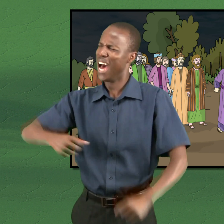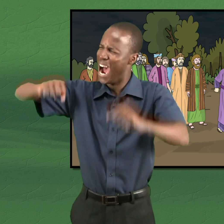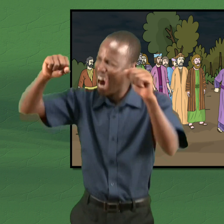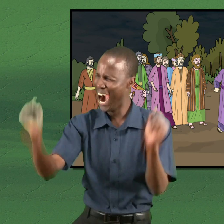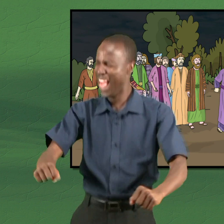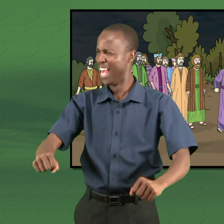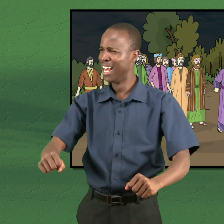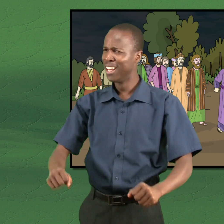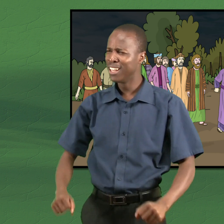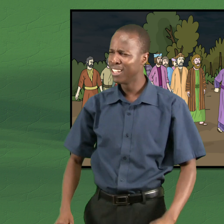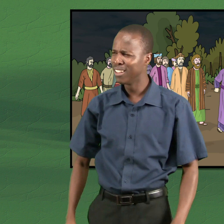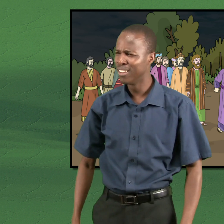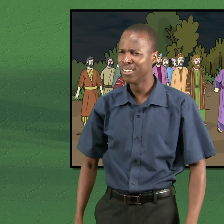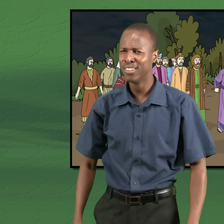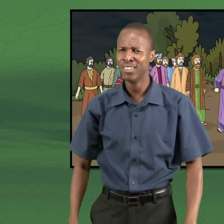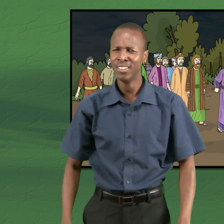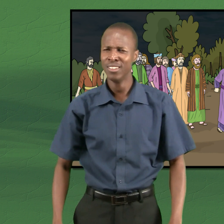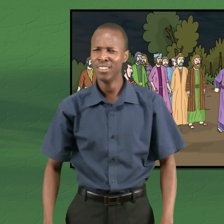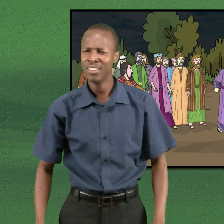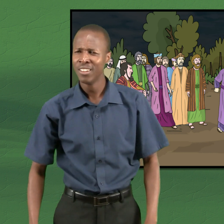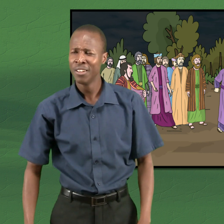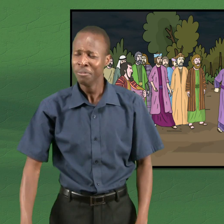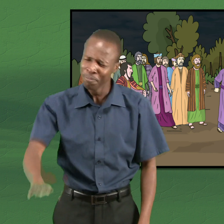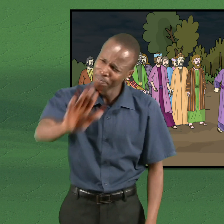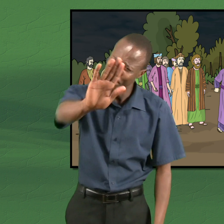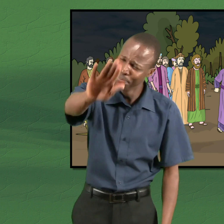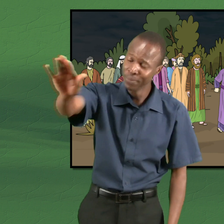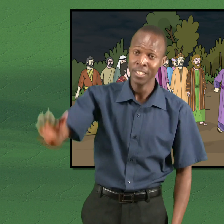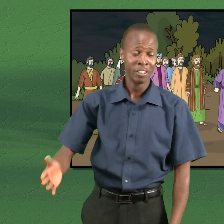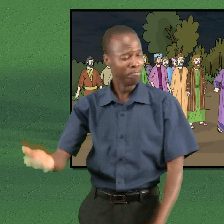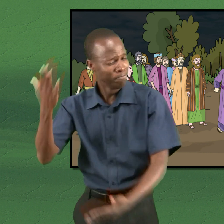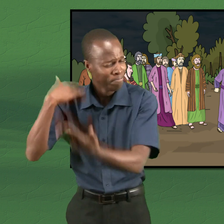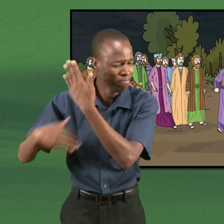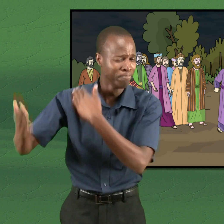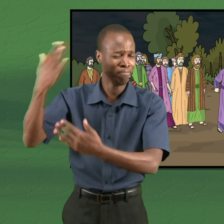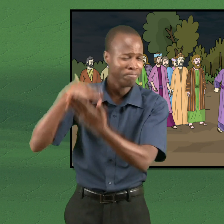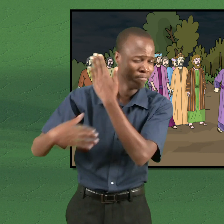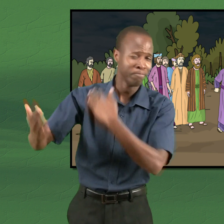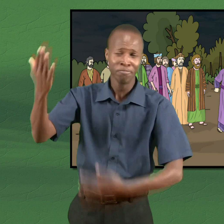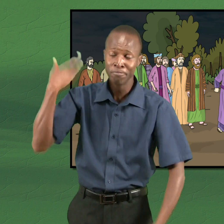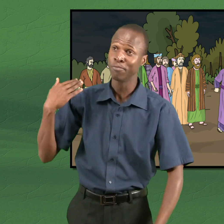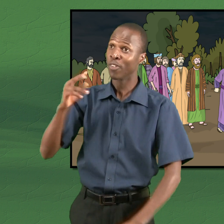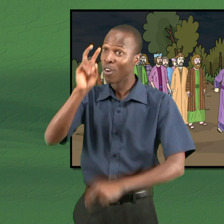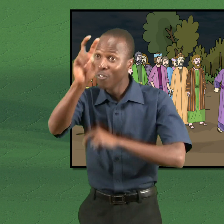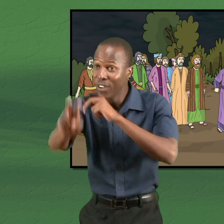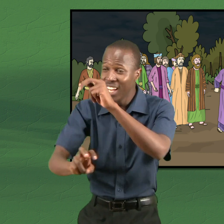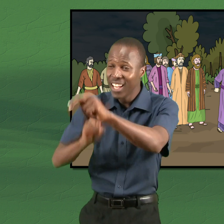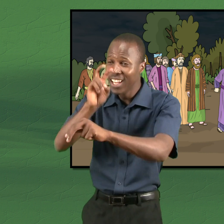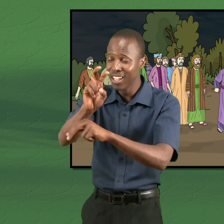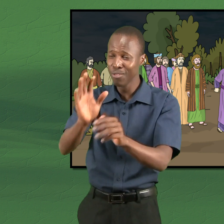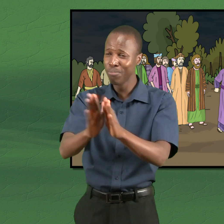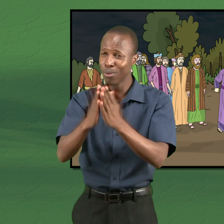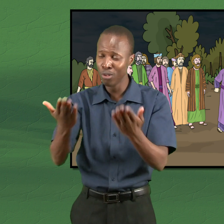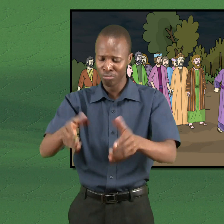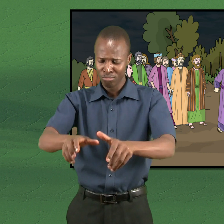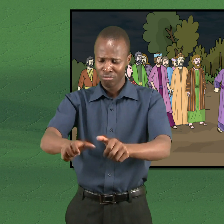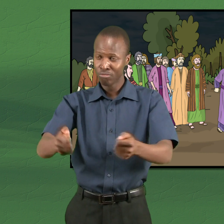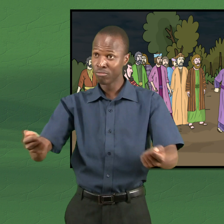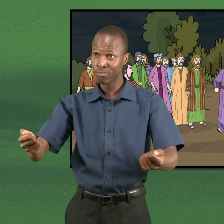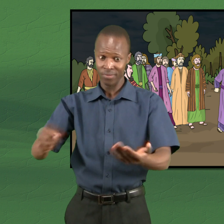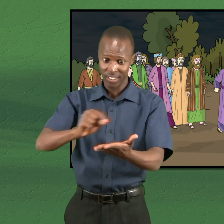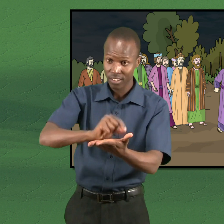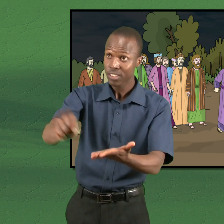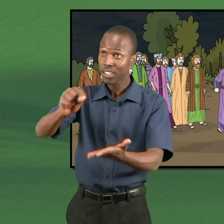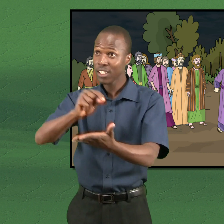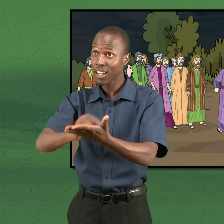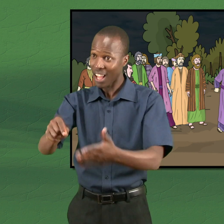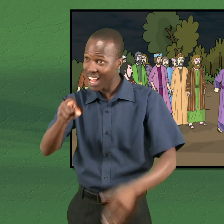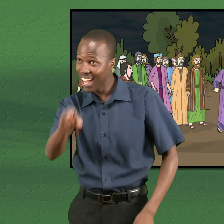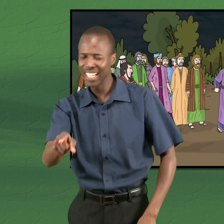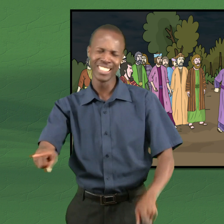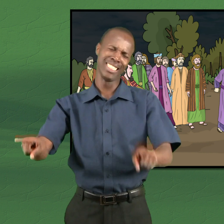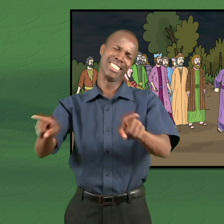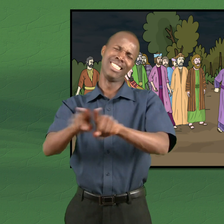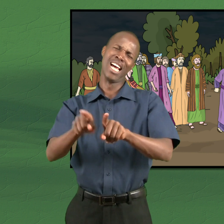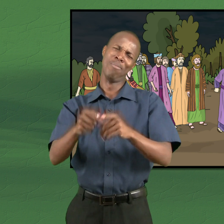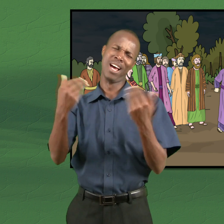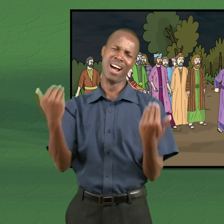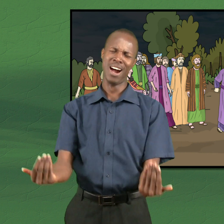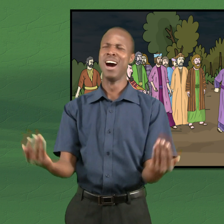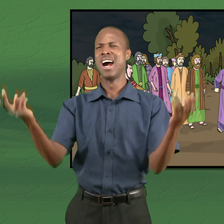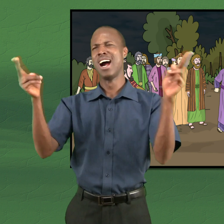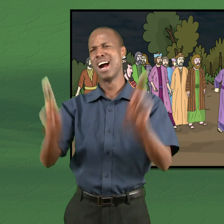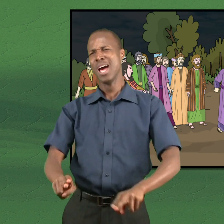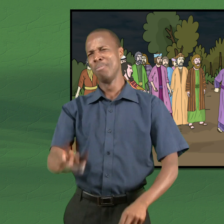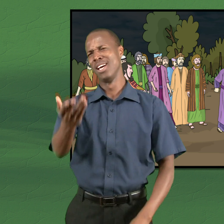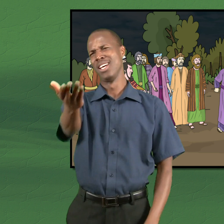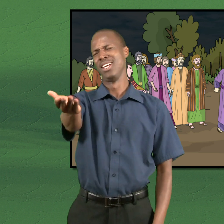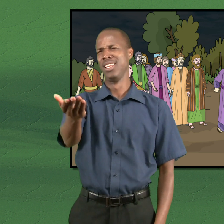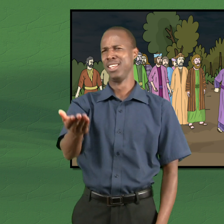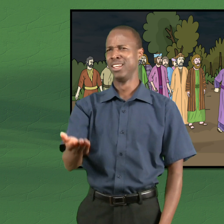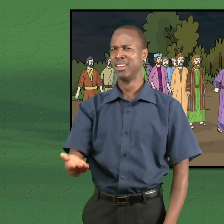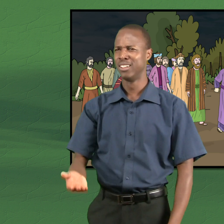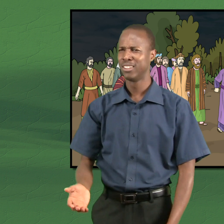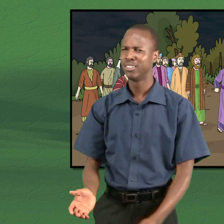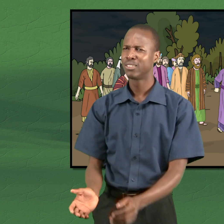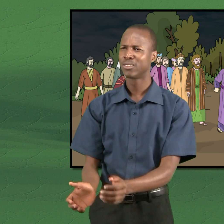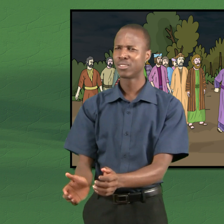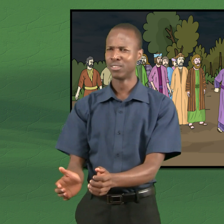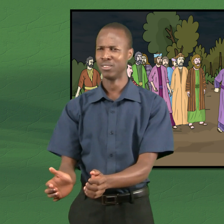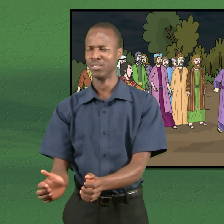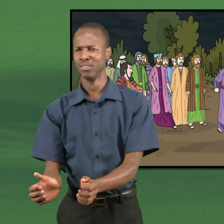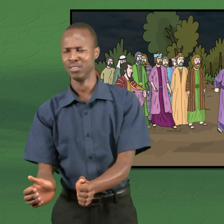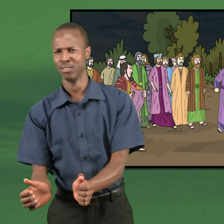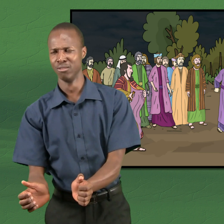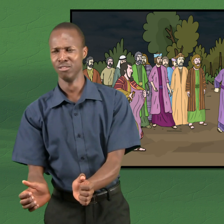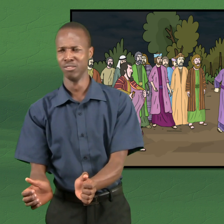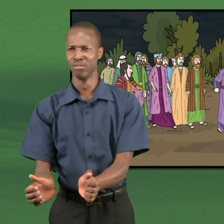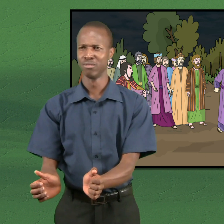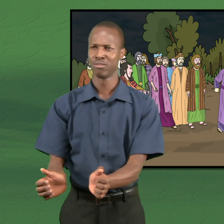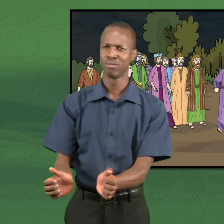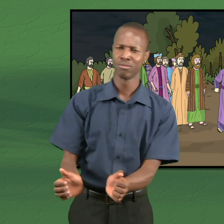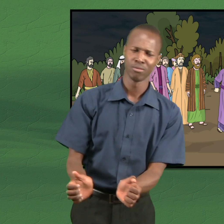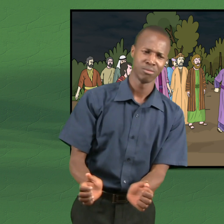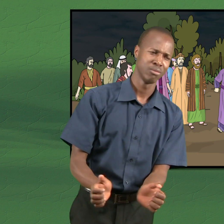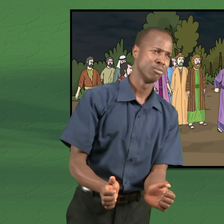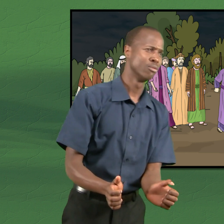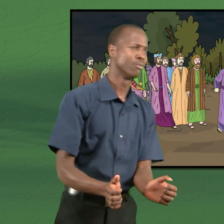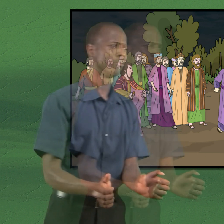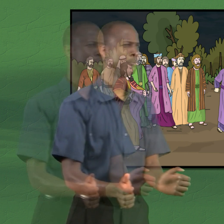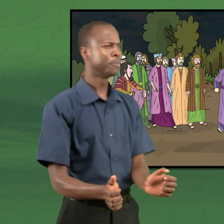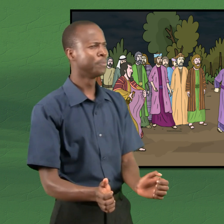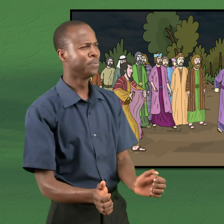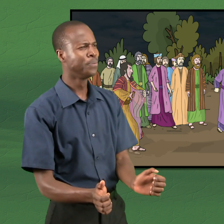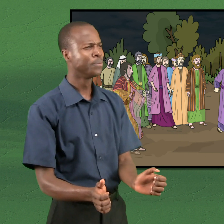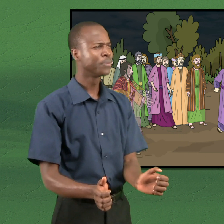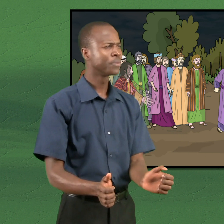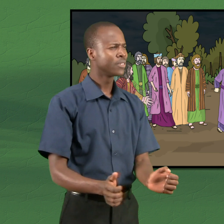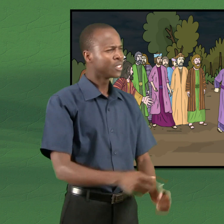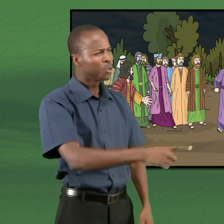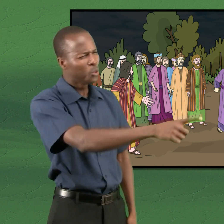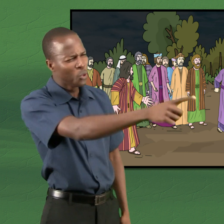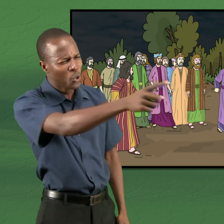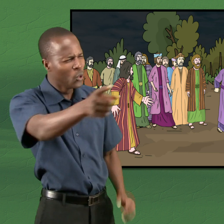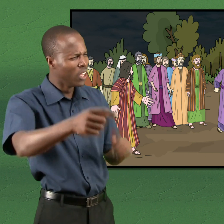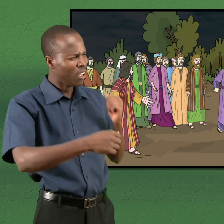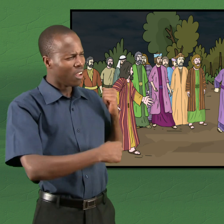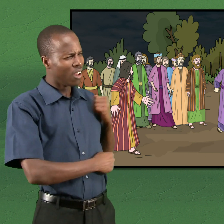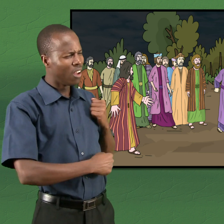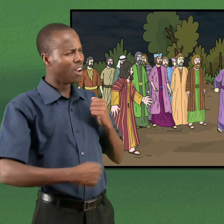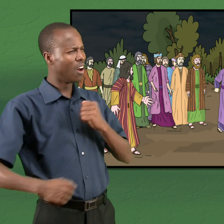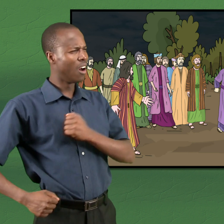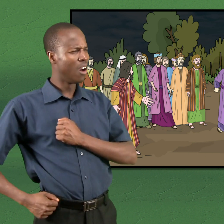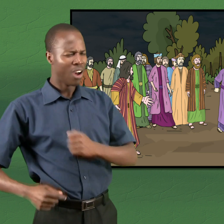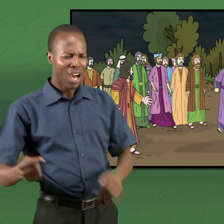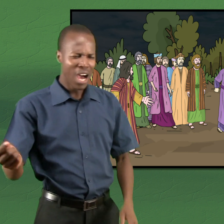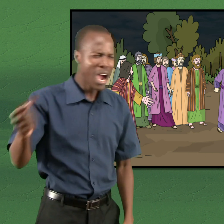But how then would the Scriptures be fulfilled that say it must happen this way?”